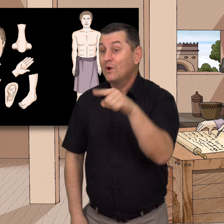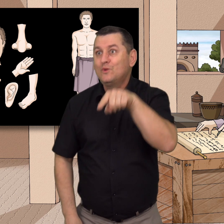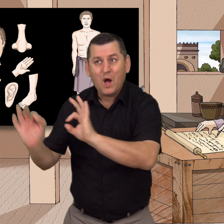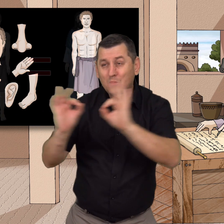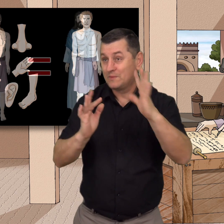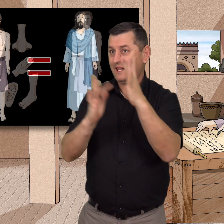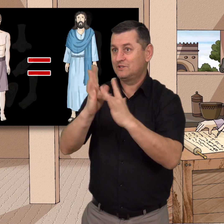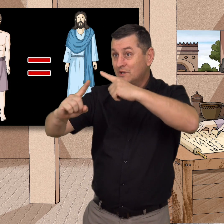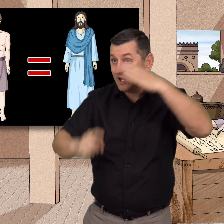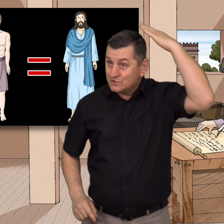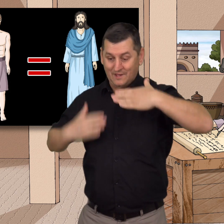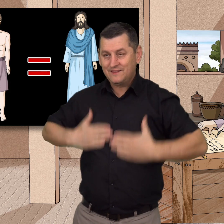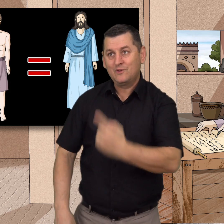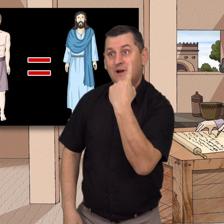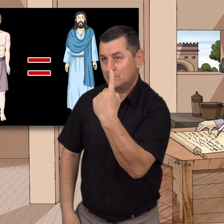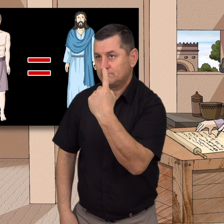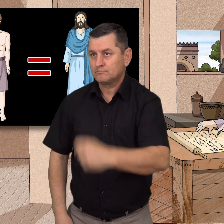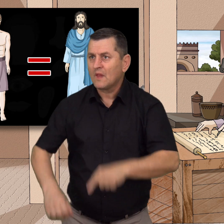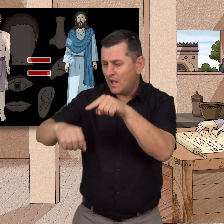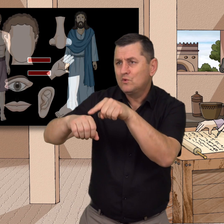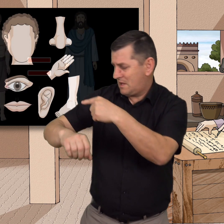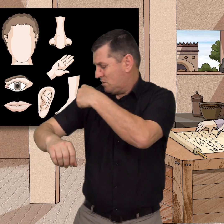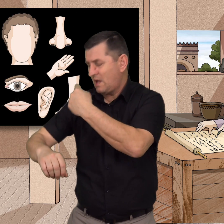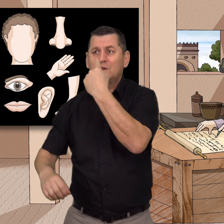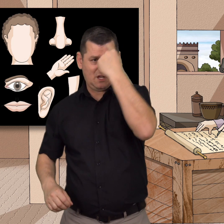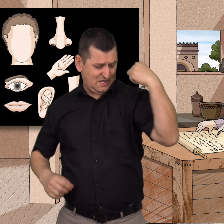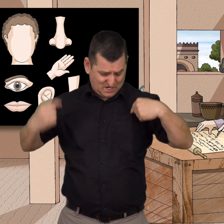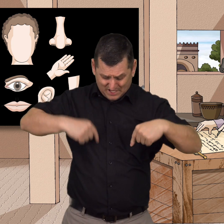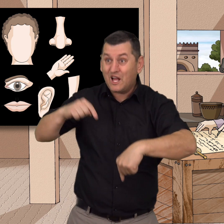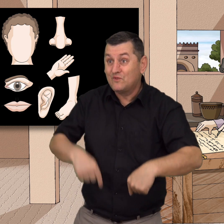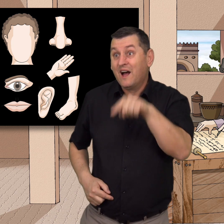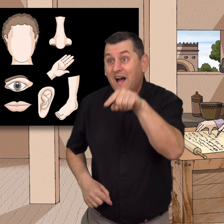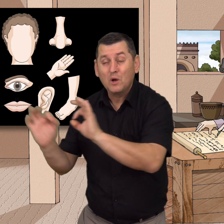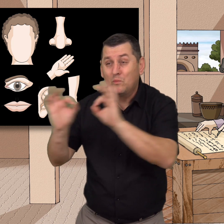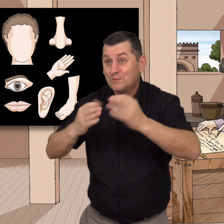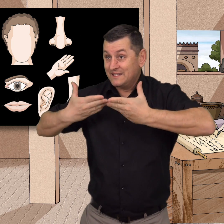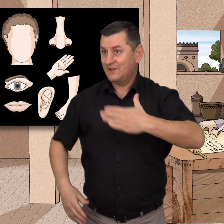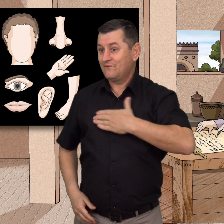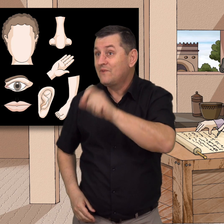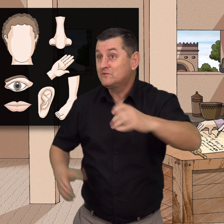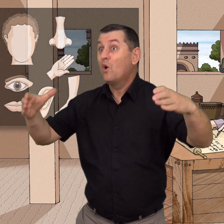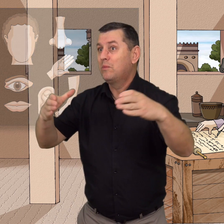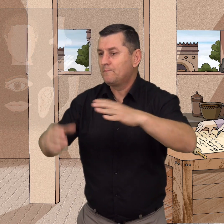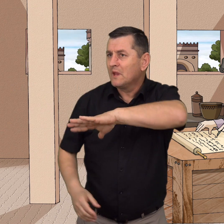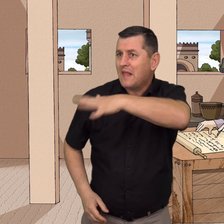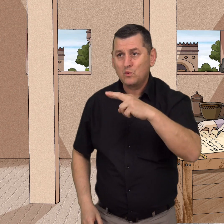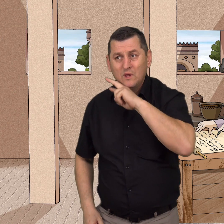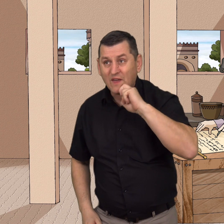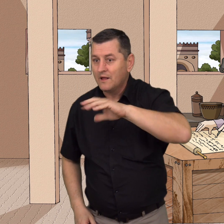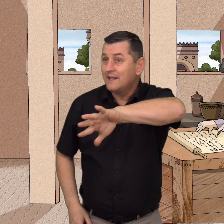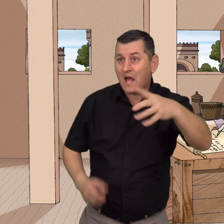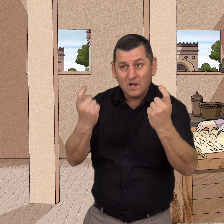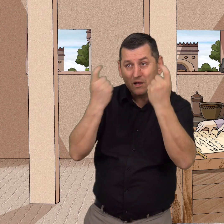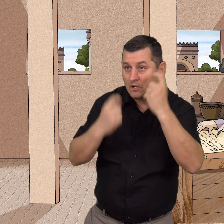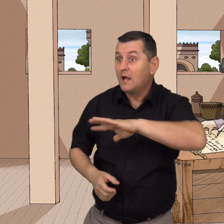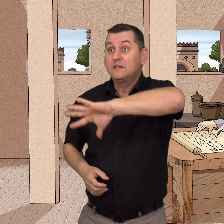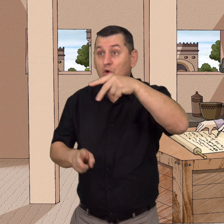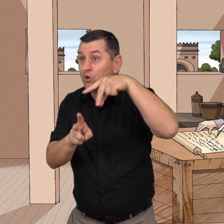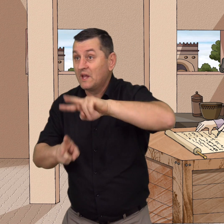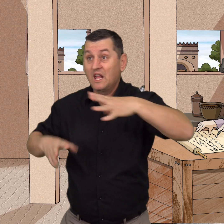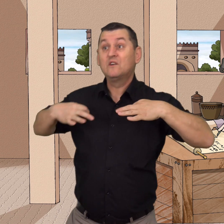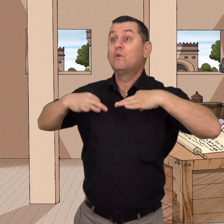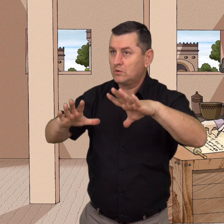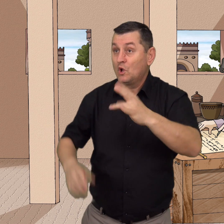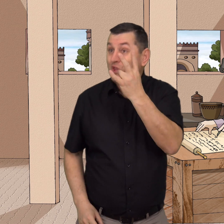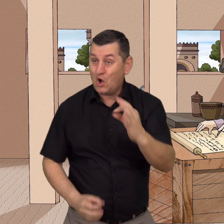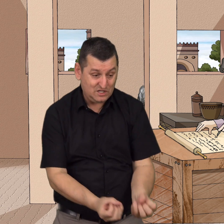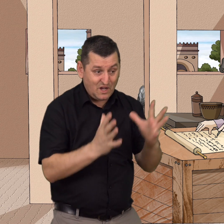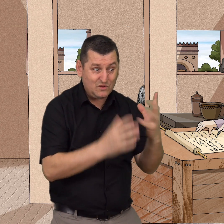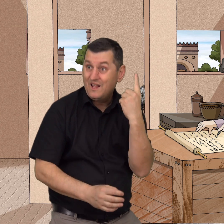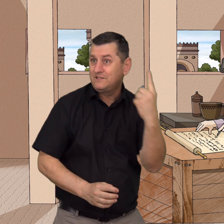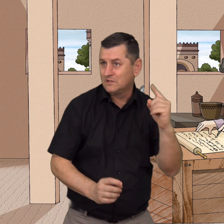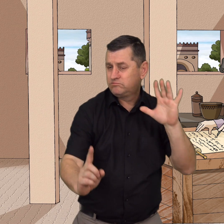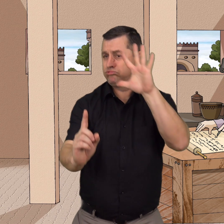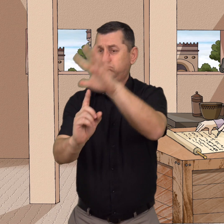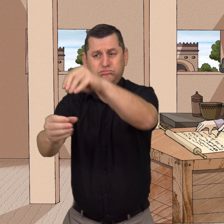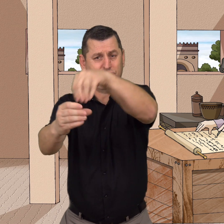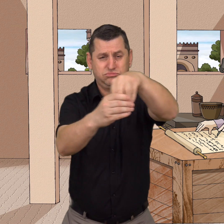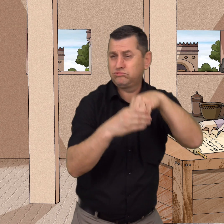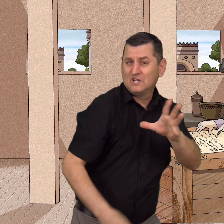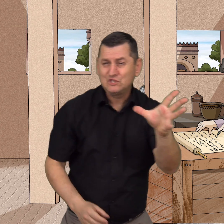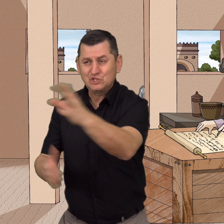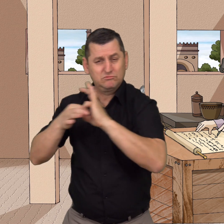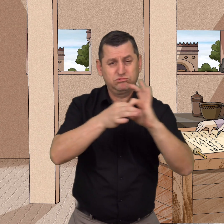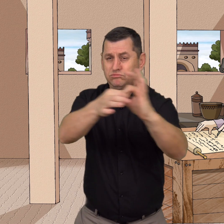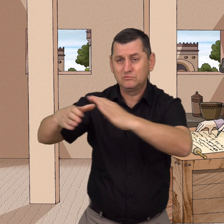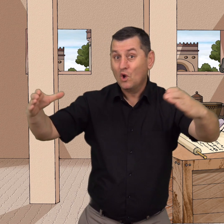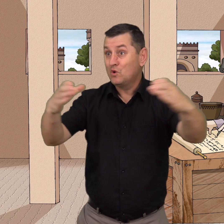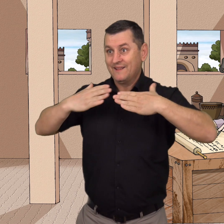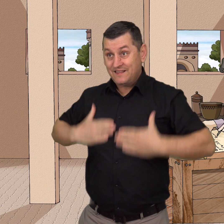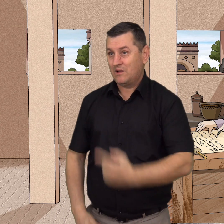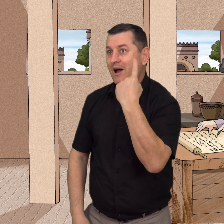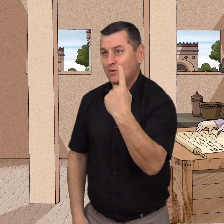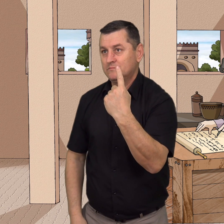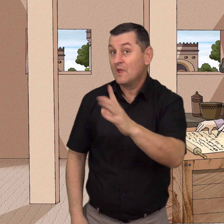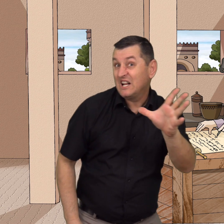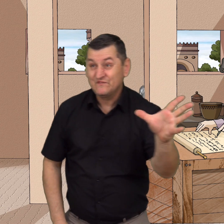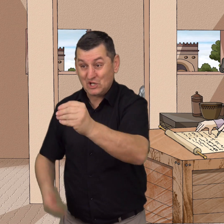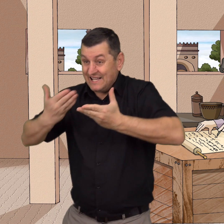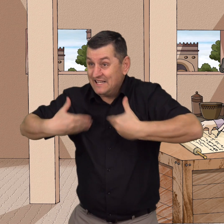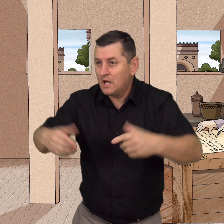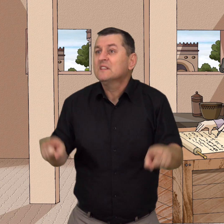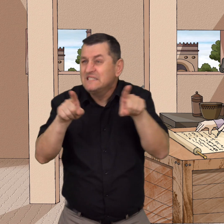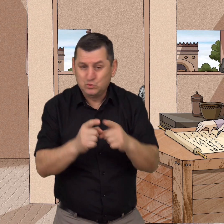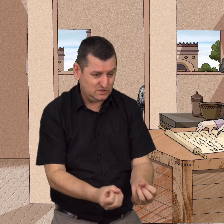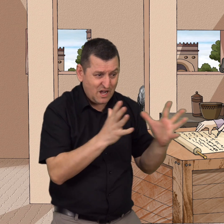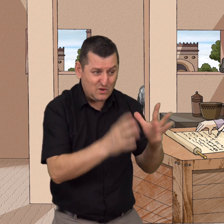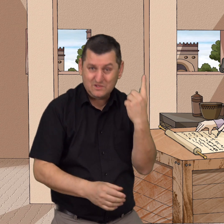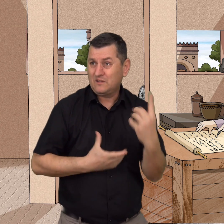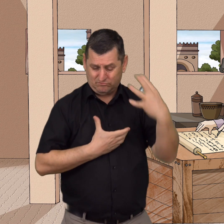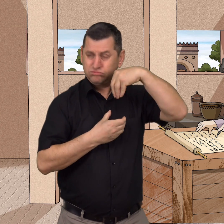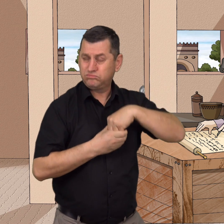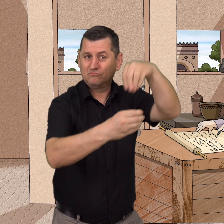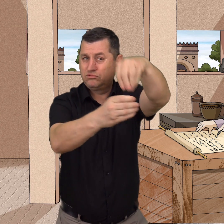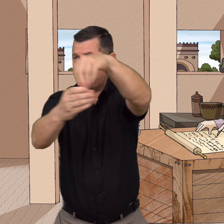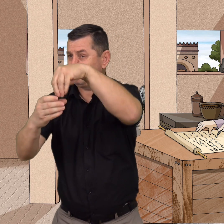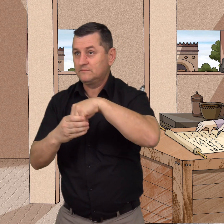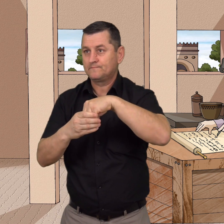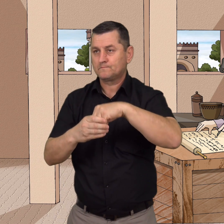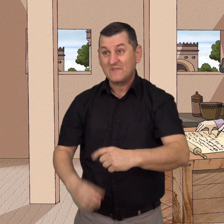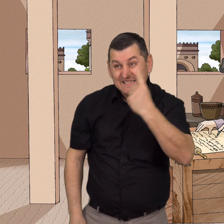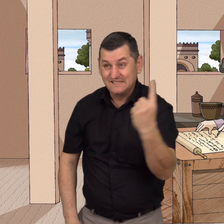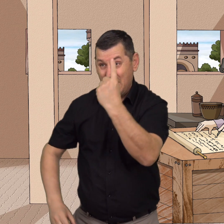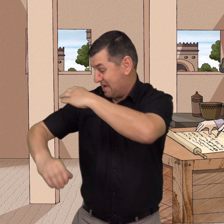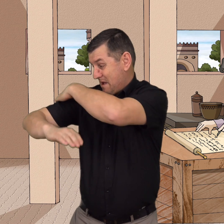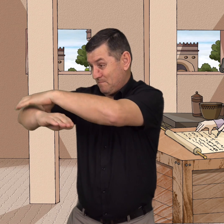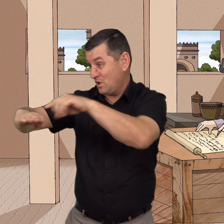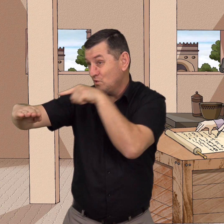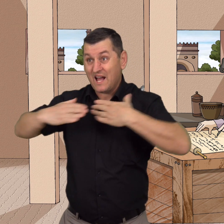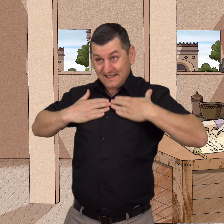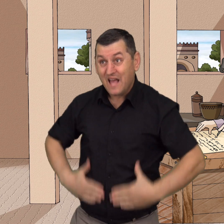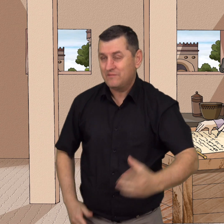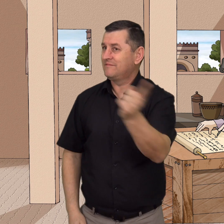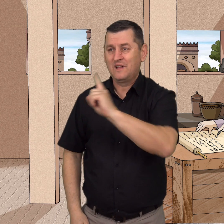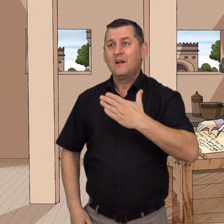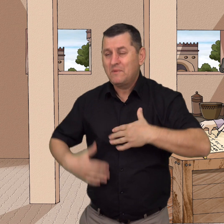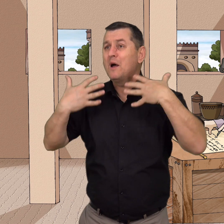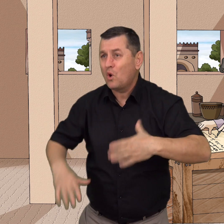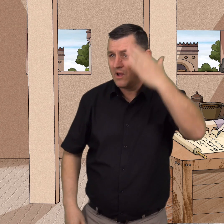For in one Spirit we were all baptized into one body, whether Jews or Greeks, slave or free, and we were all given one Spirit to drink.